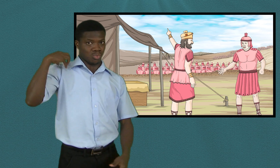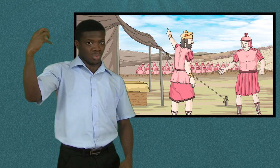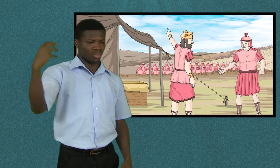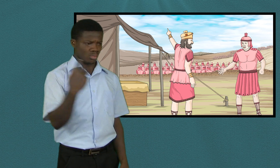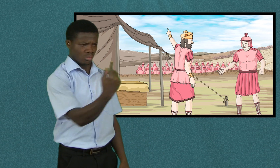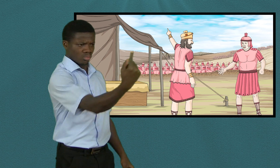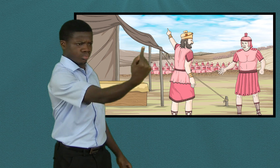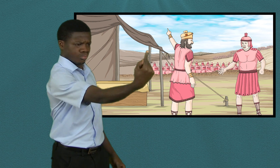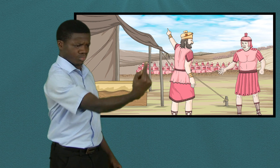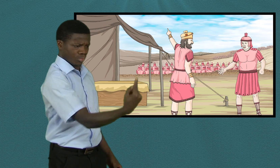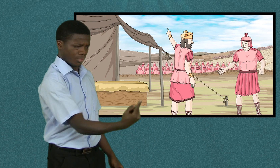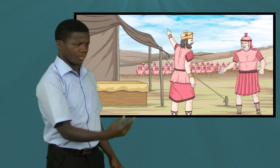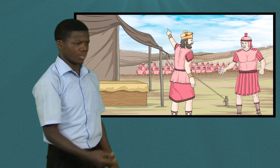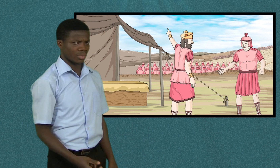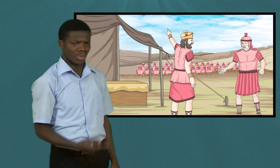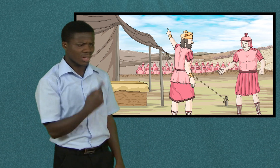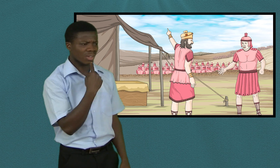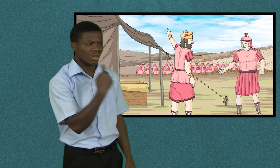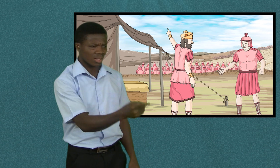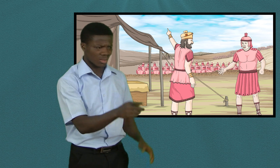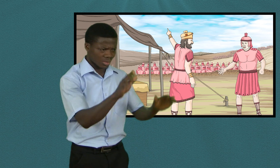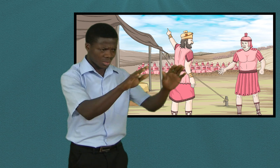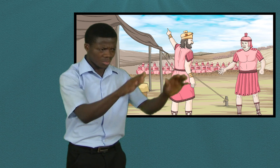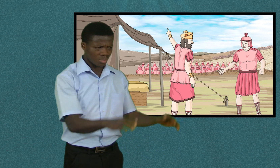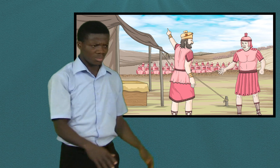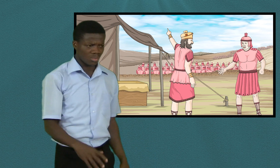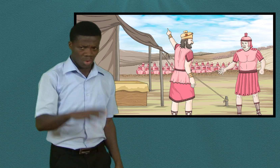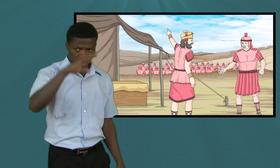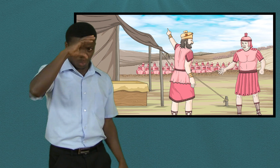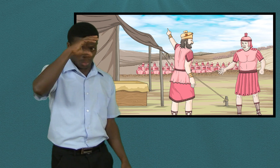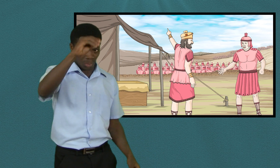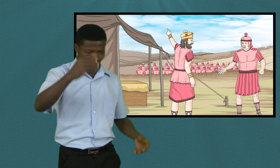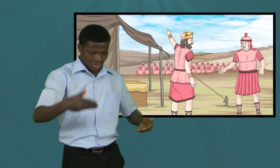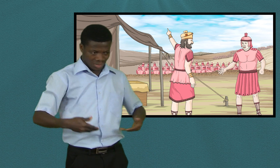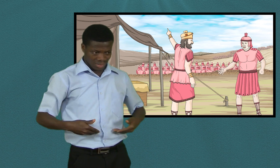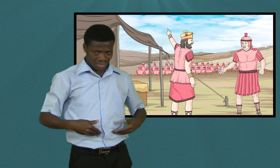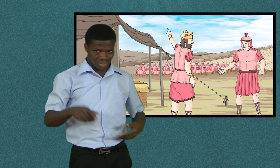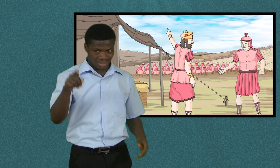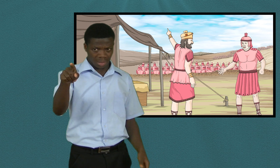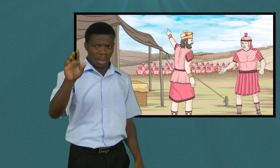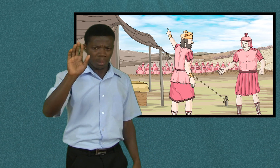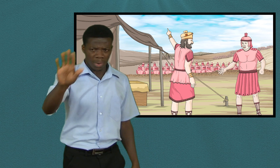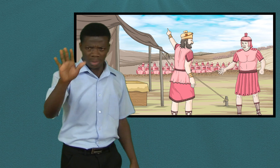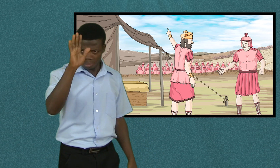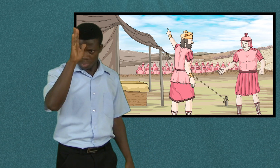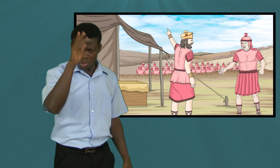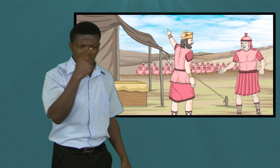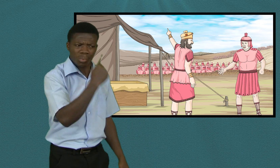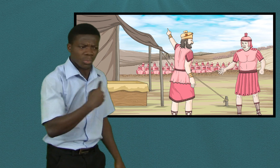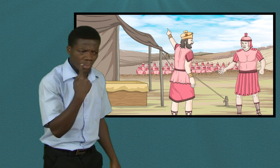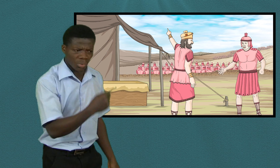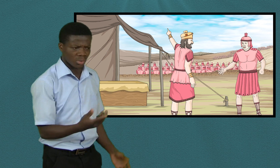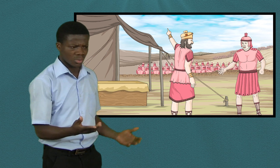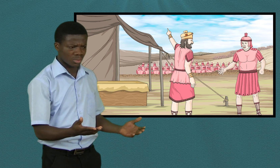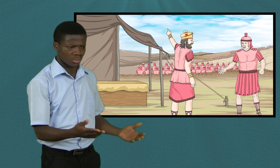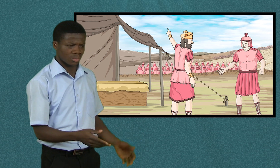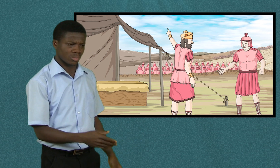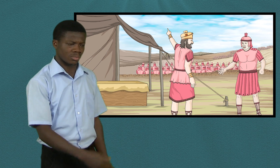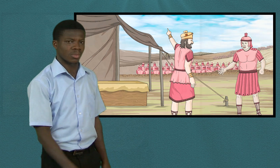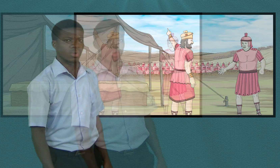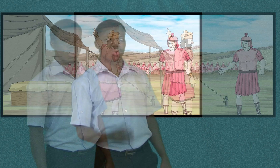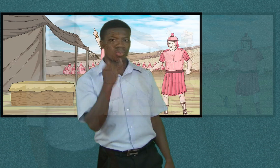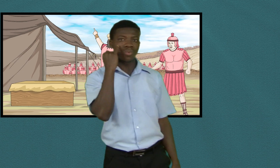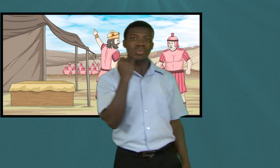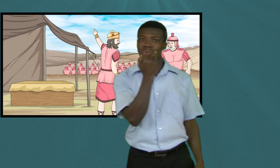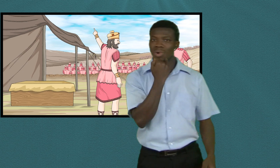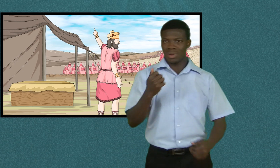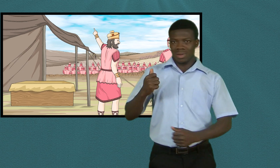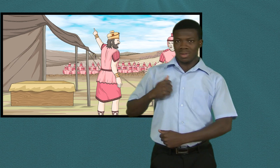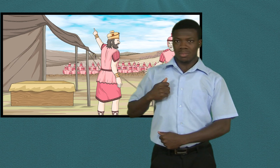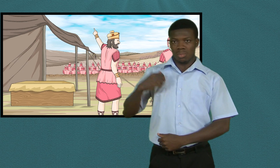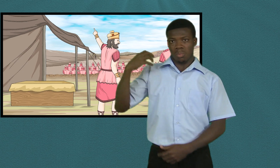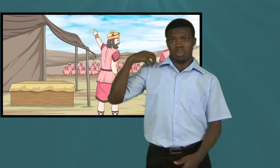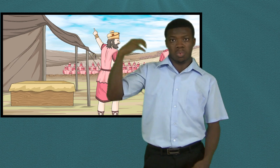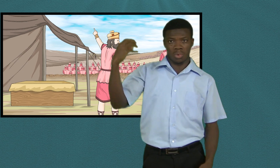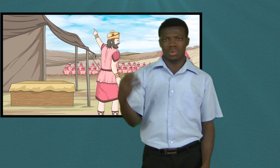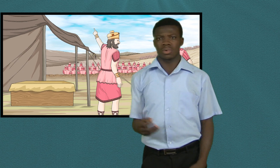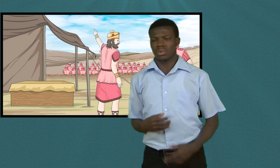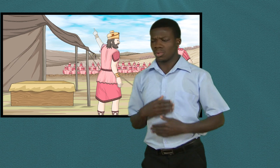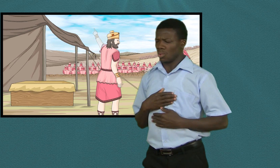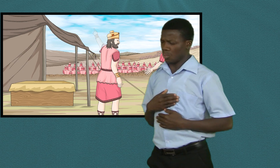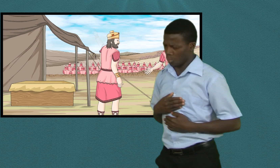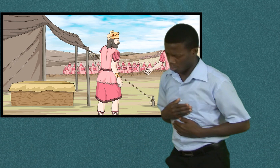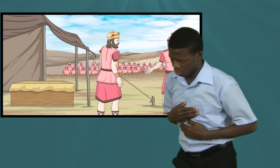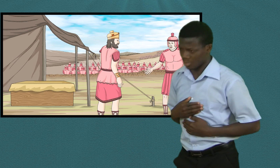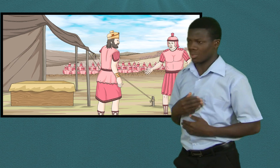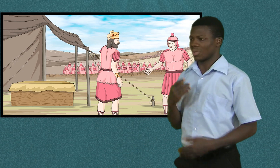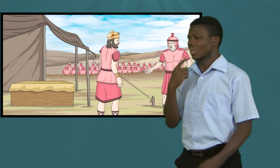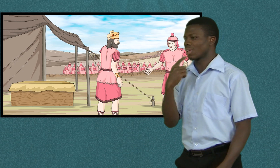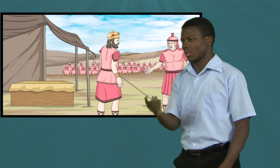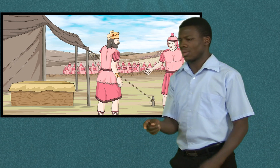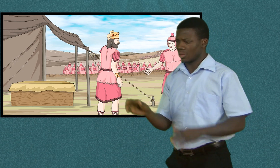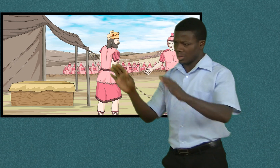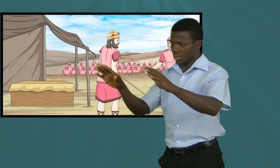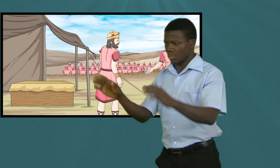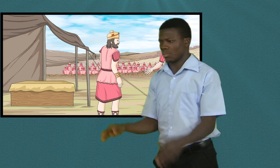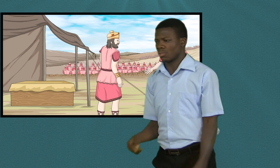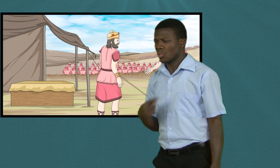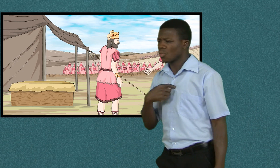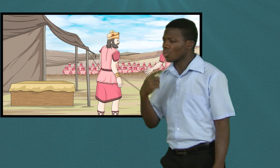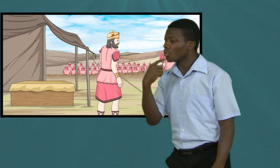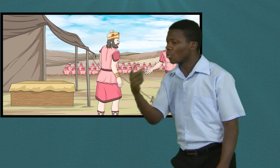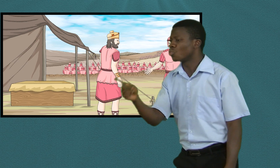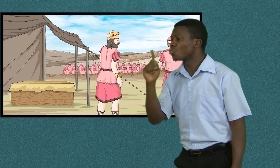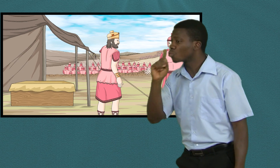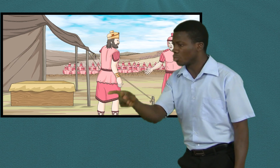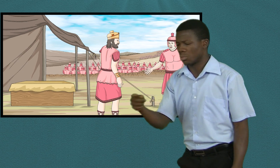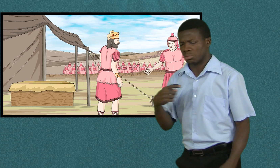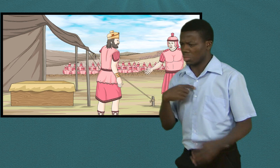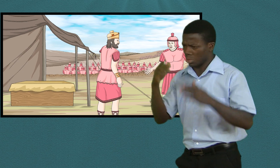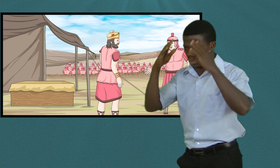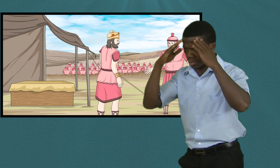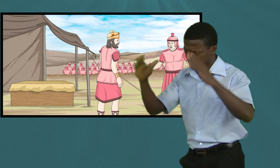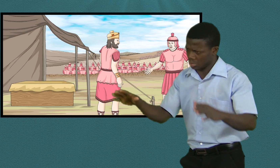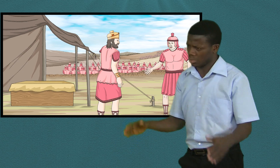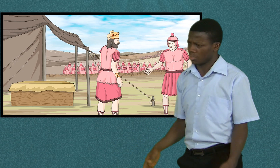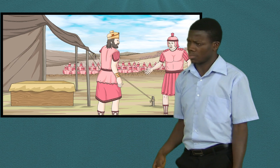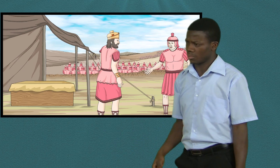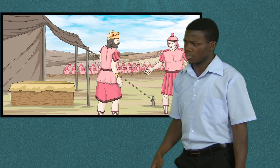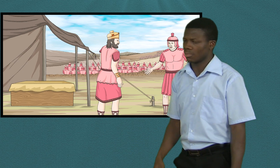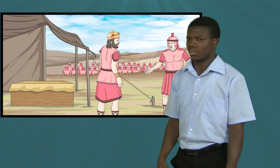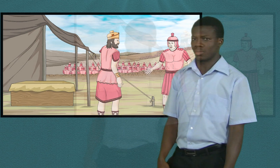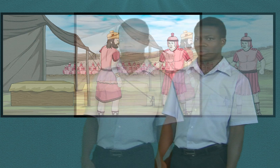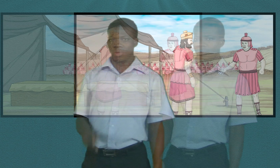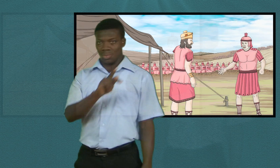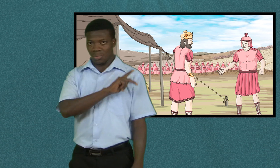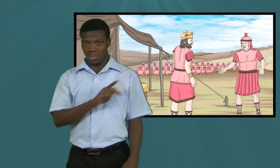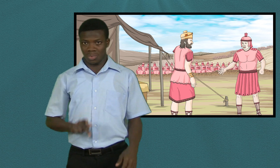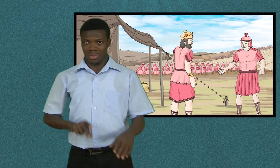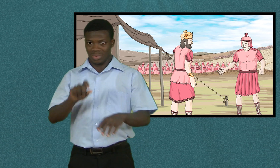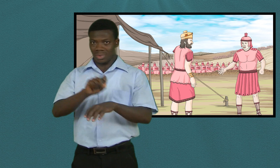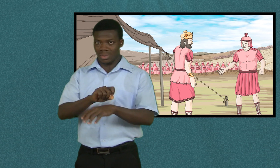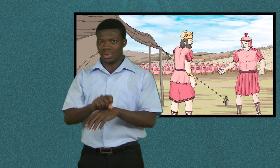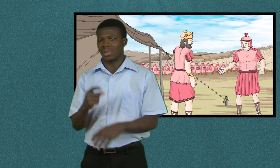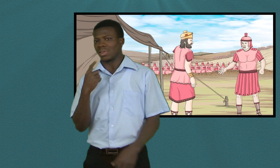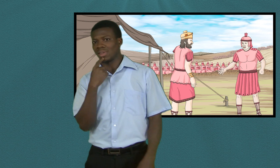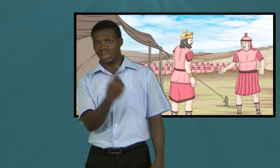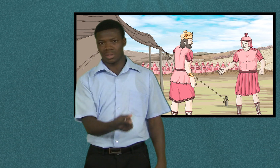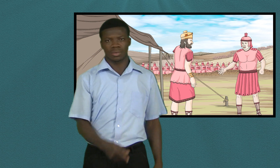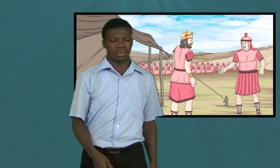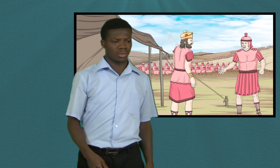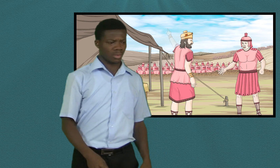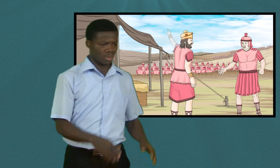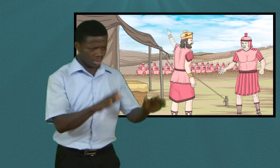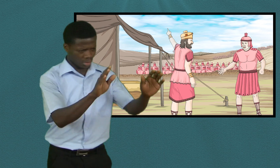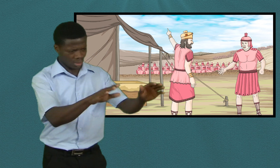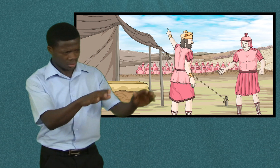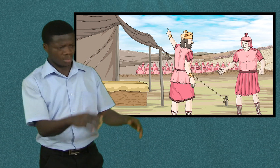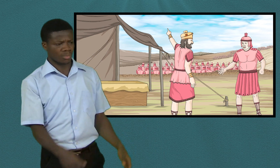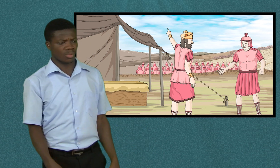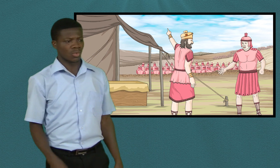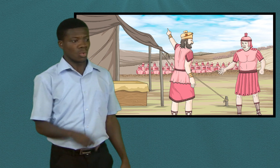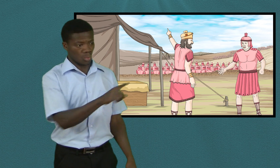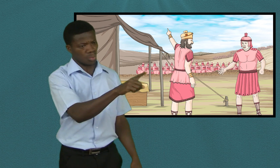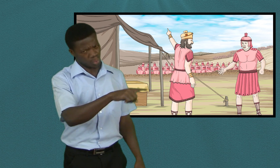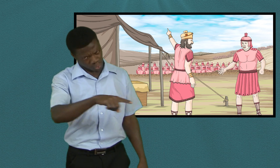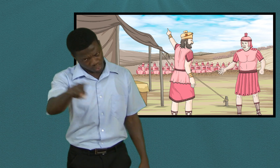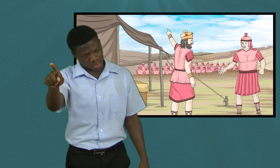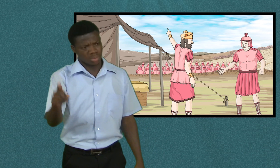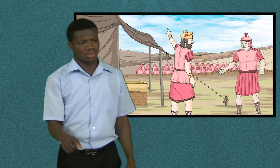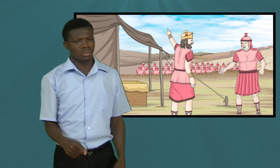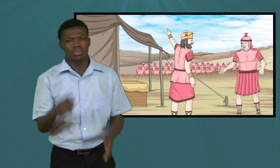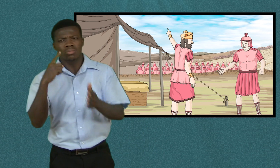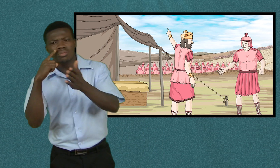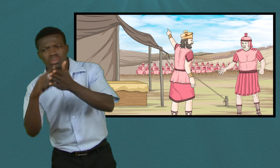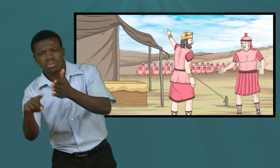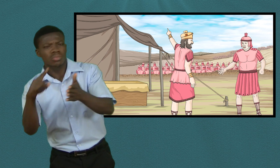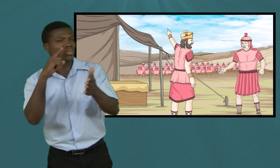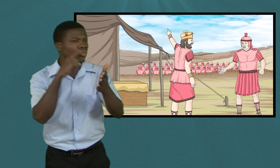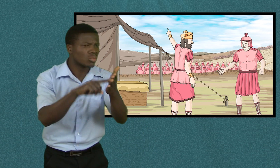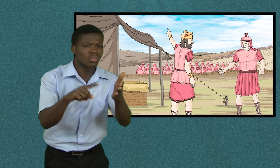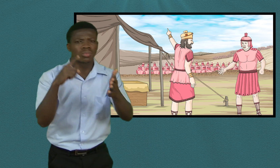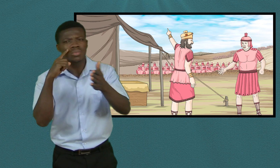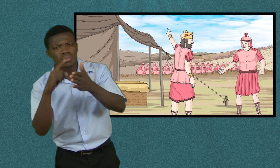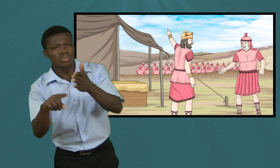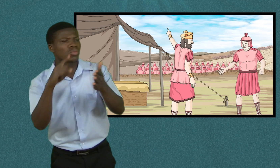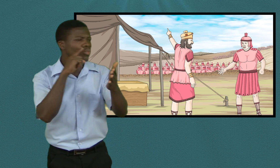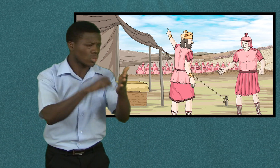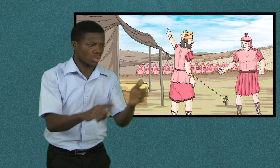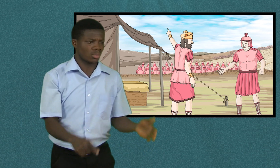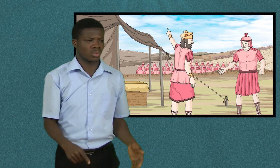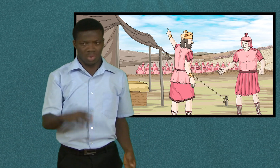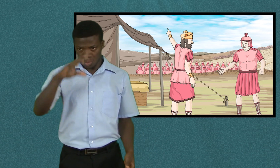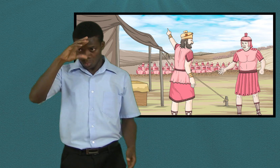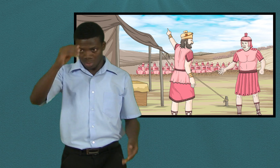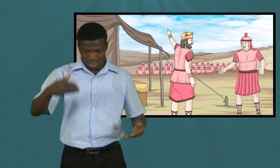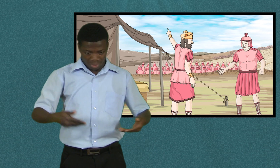And with his sling in hand, he approached the Philistine.